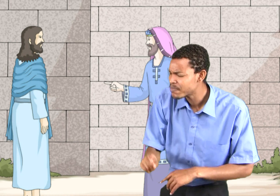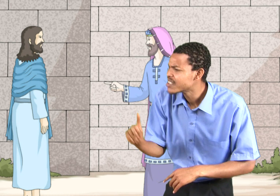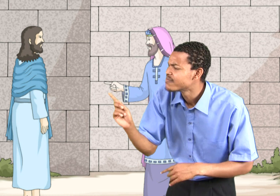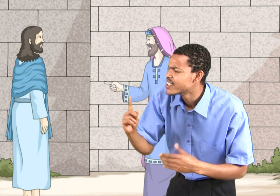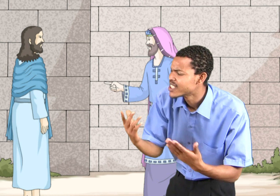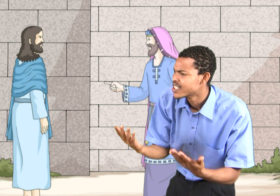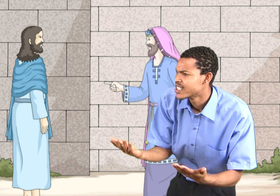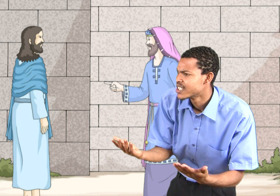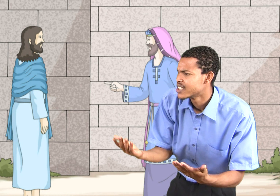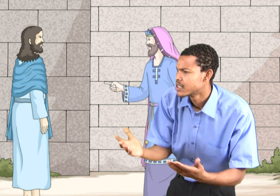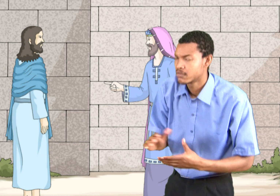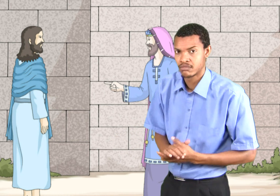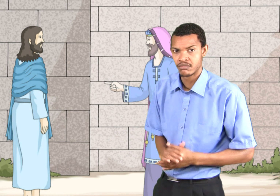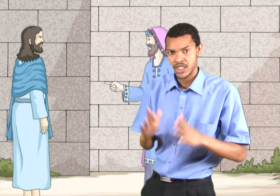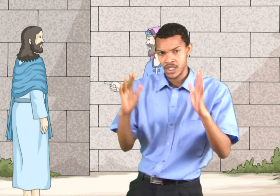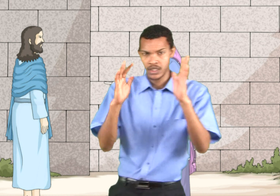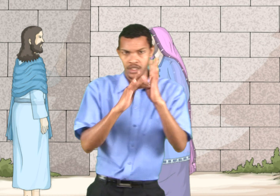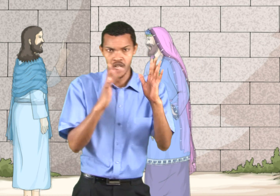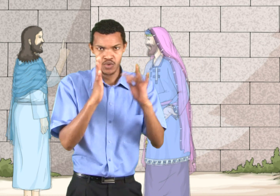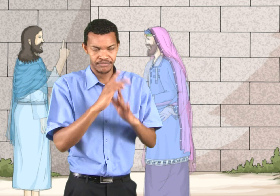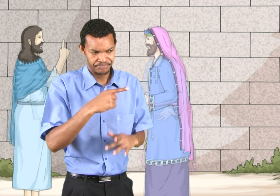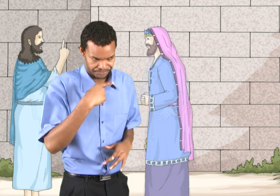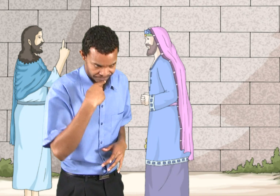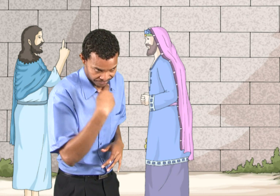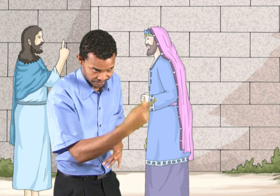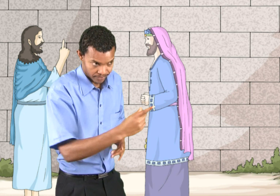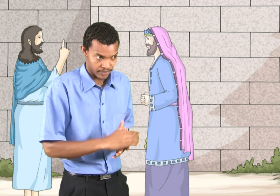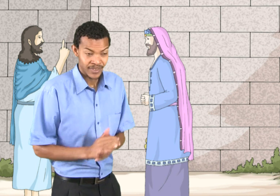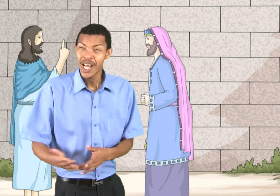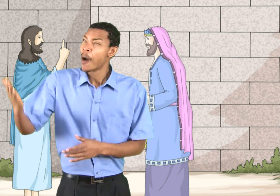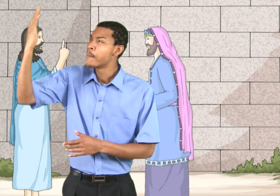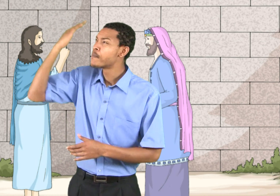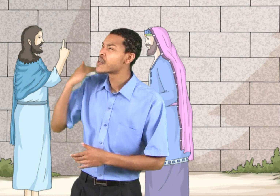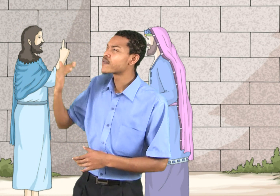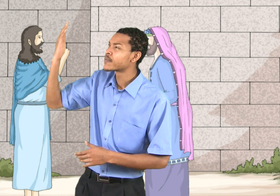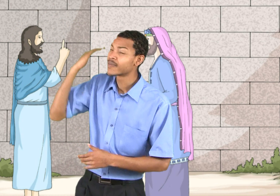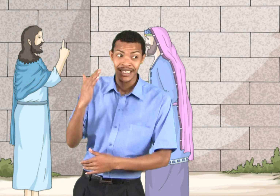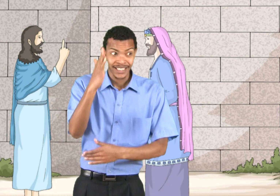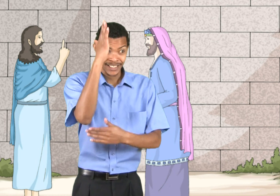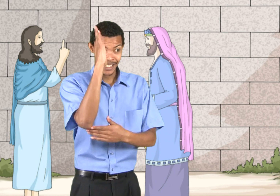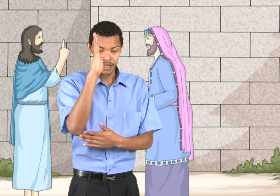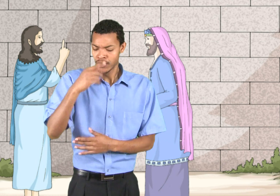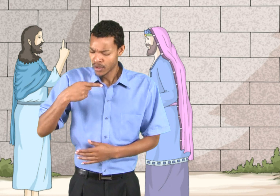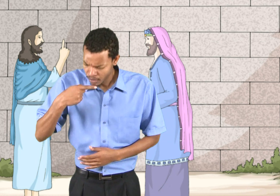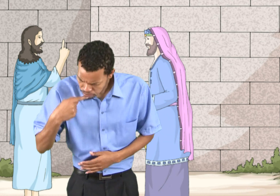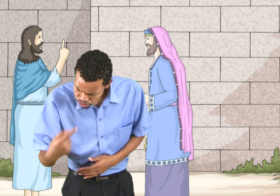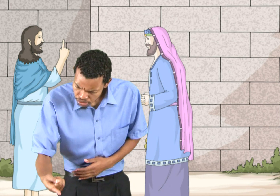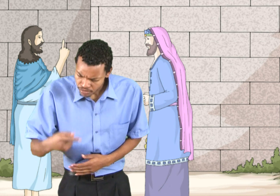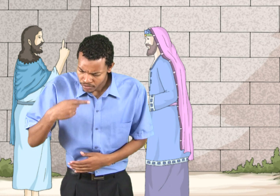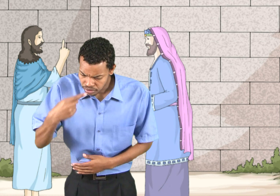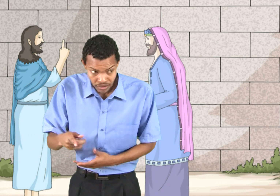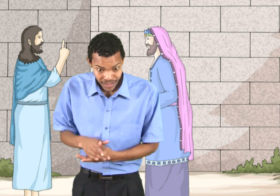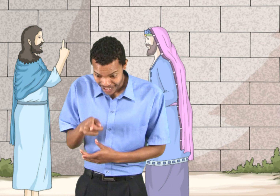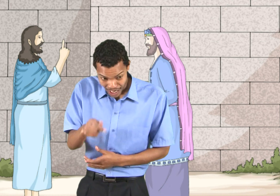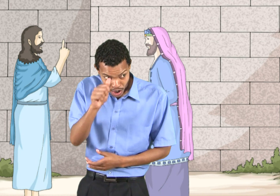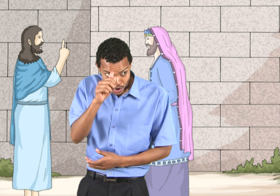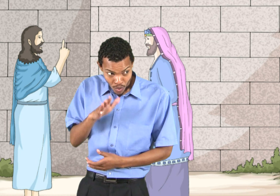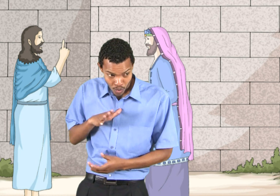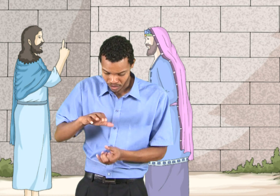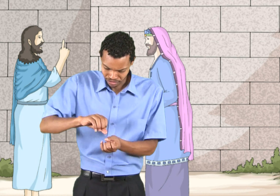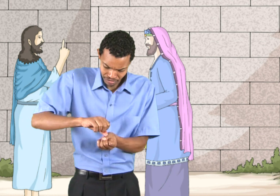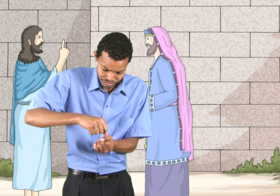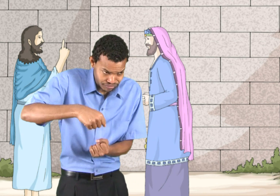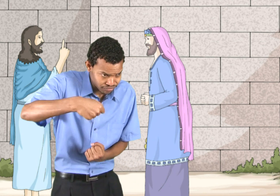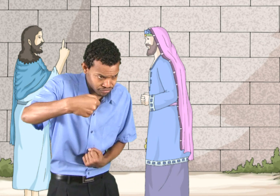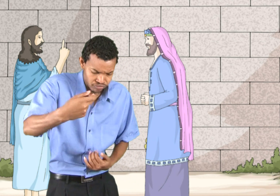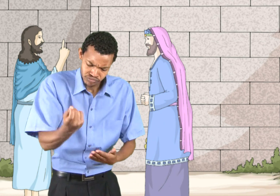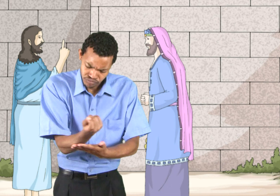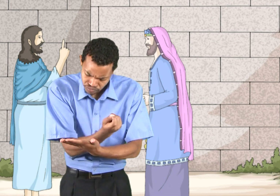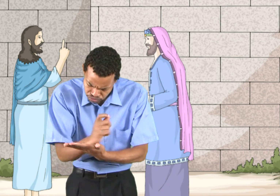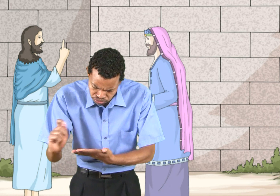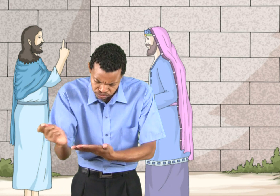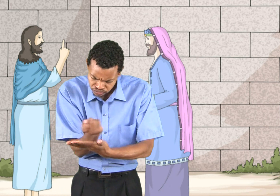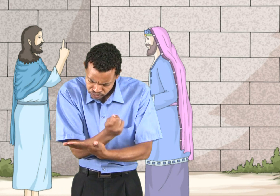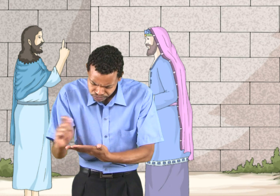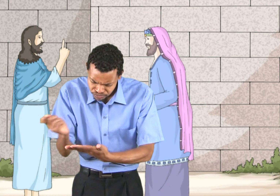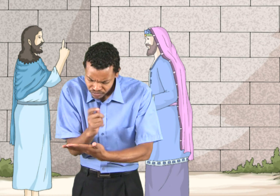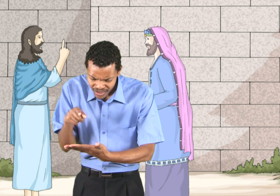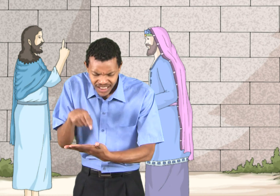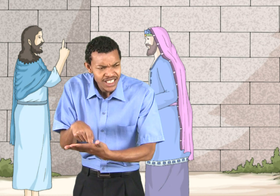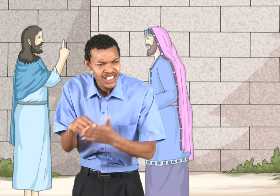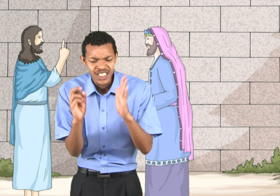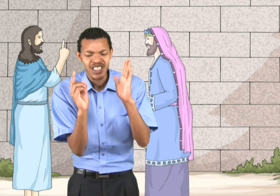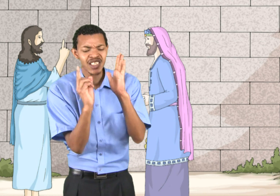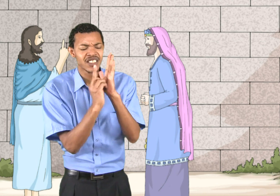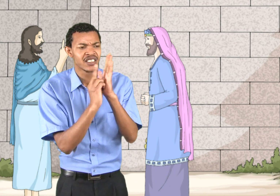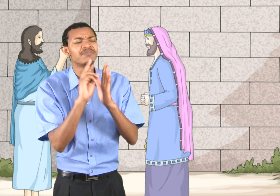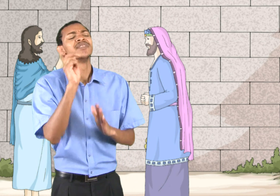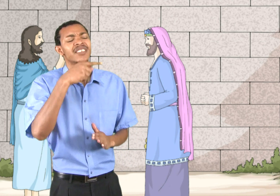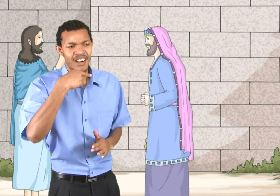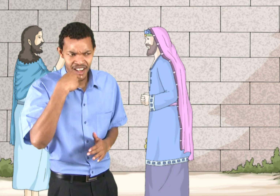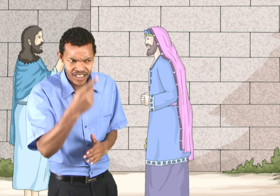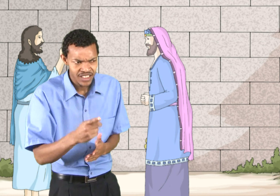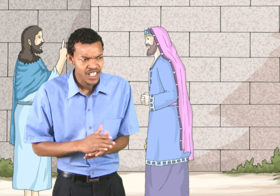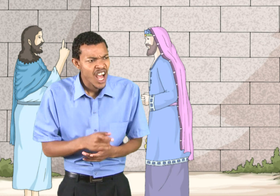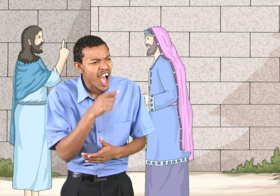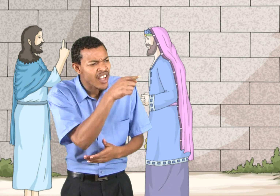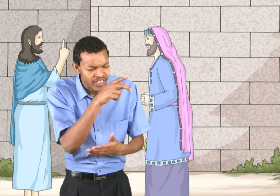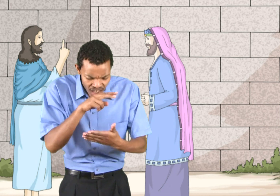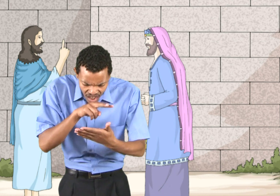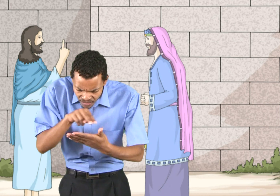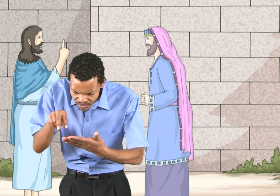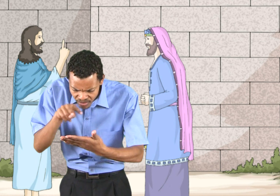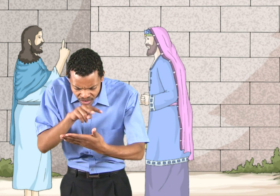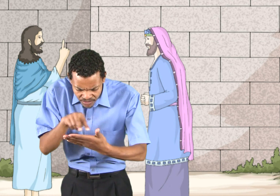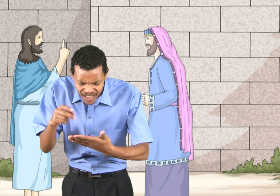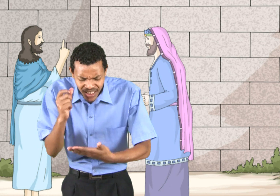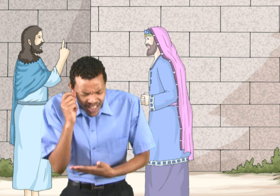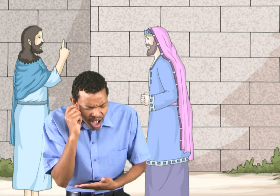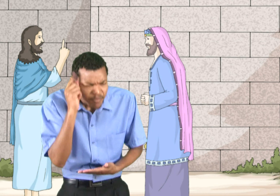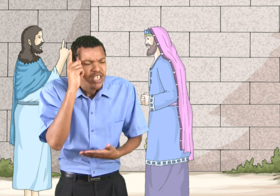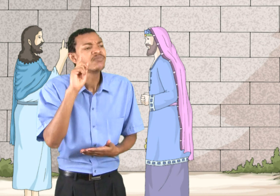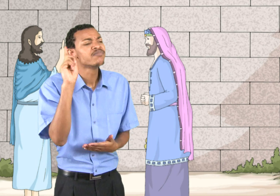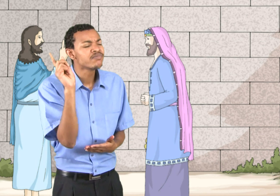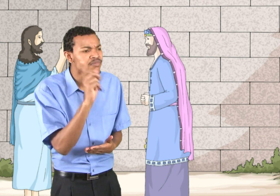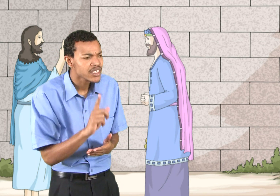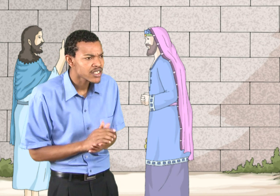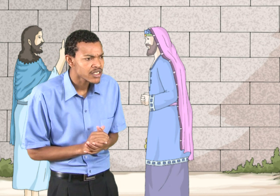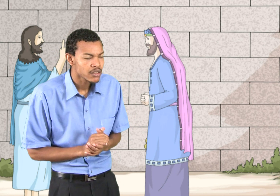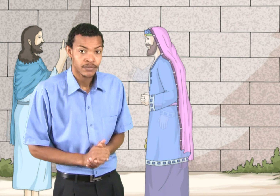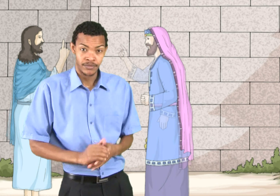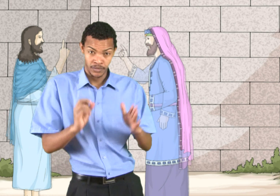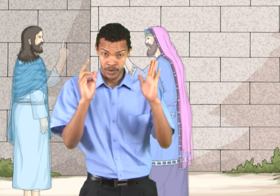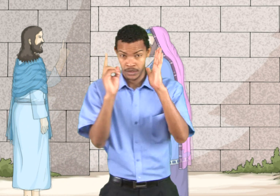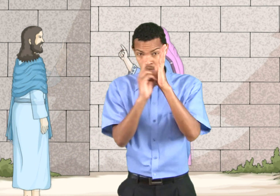“What is written in the Law?” Jesus replied. “How do you read it?”